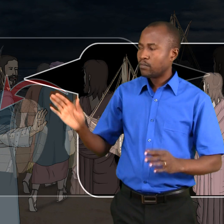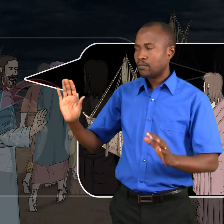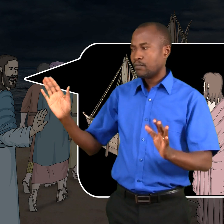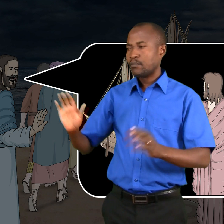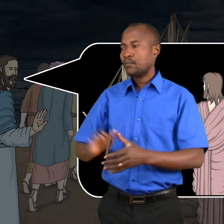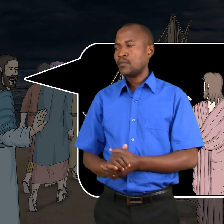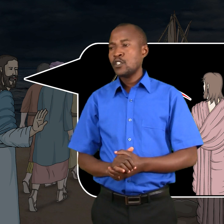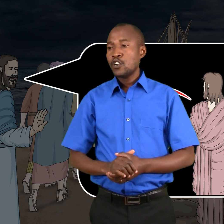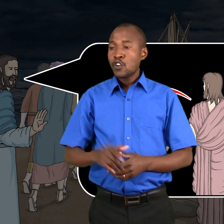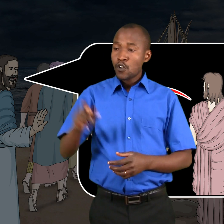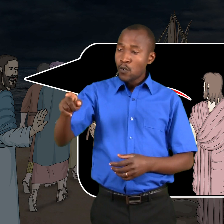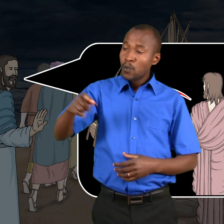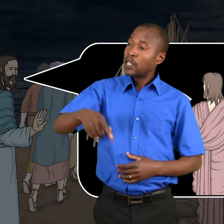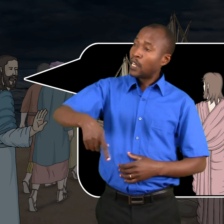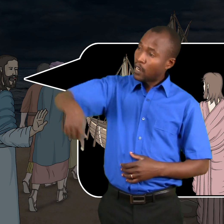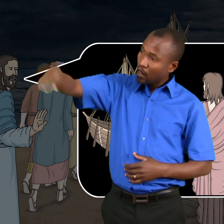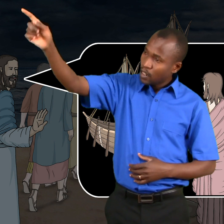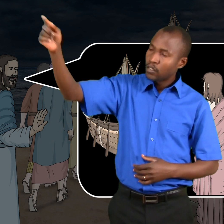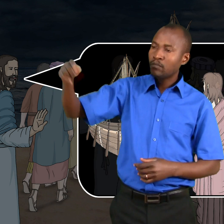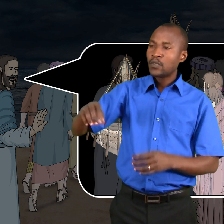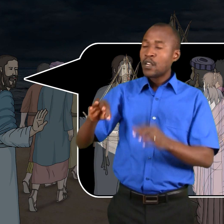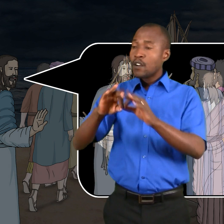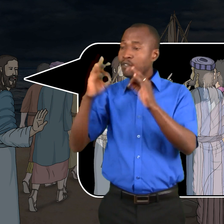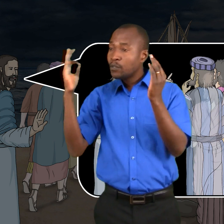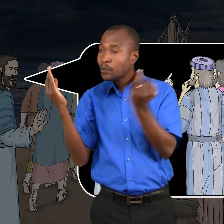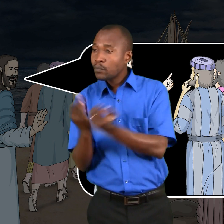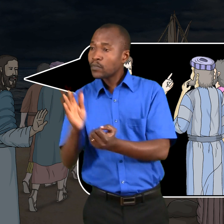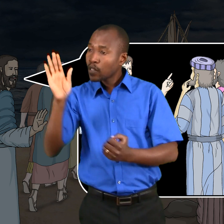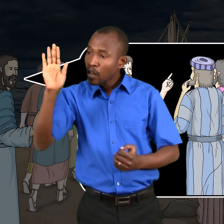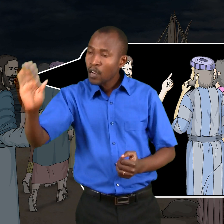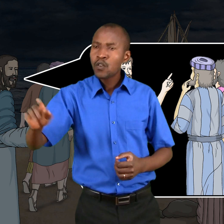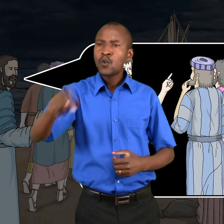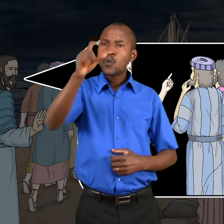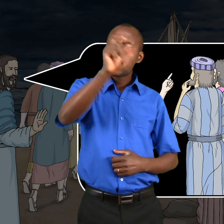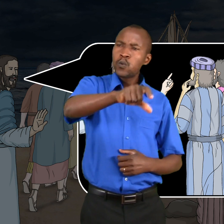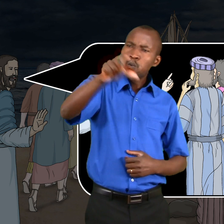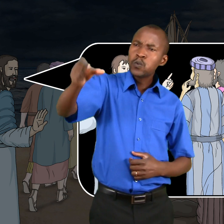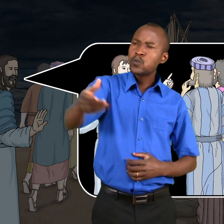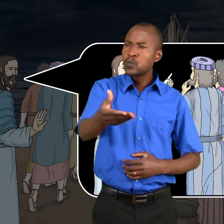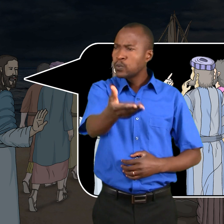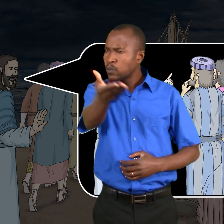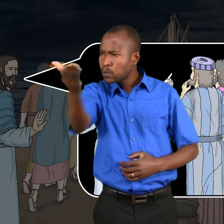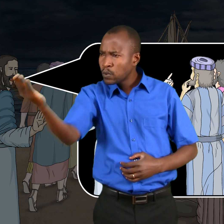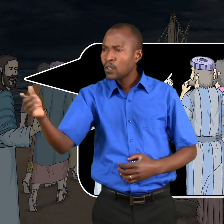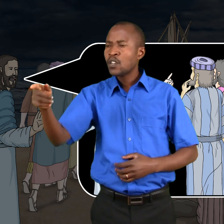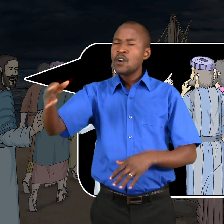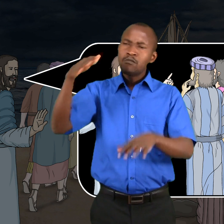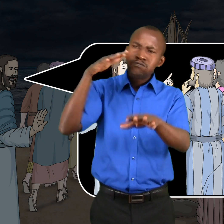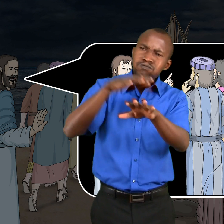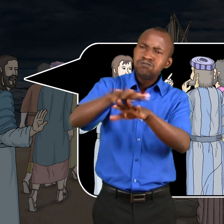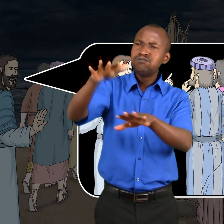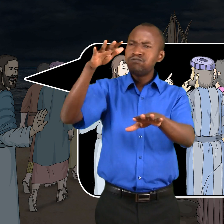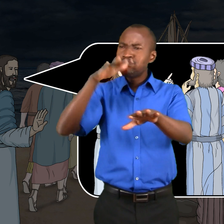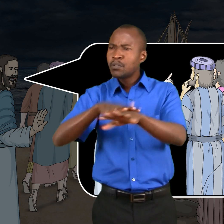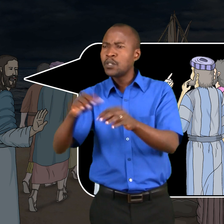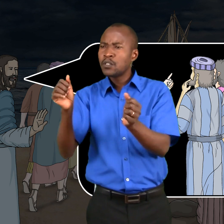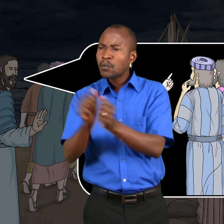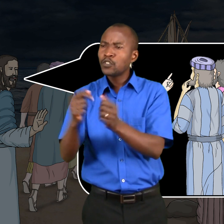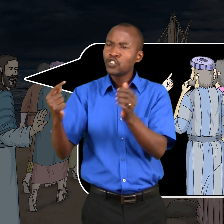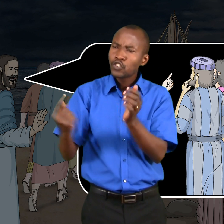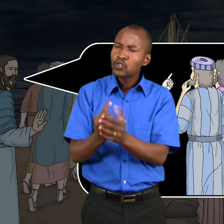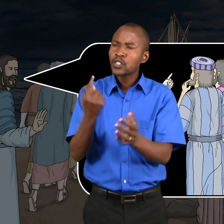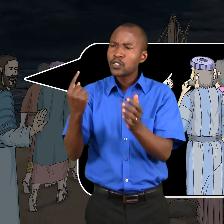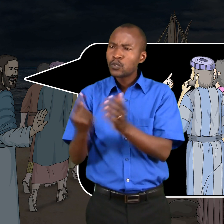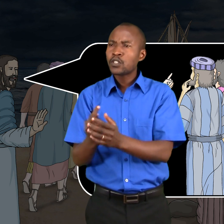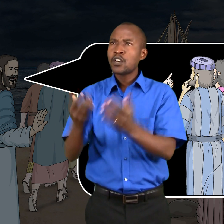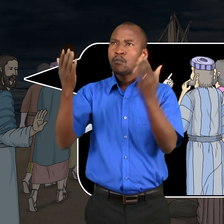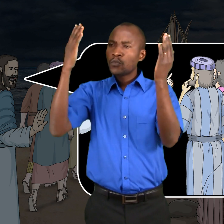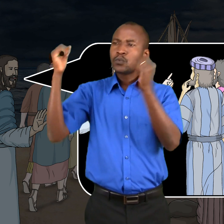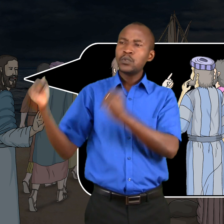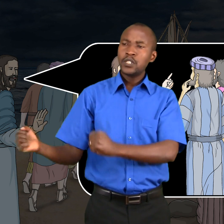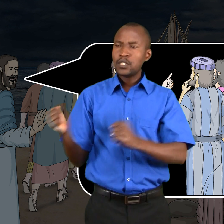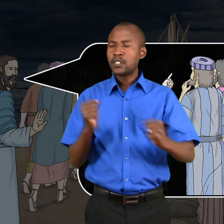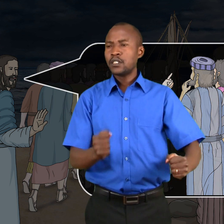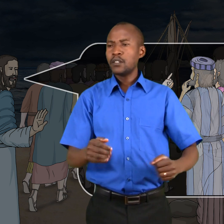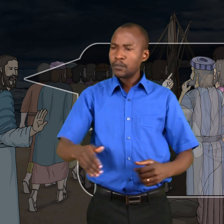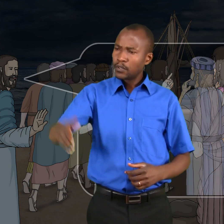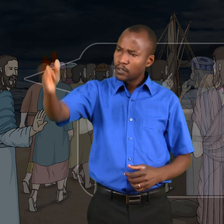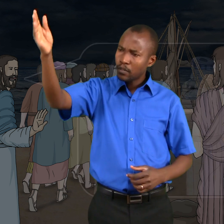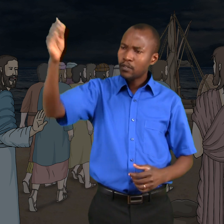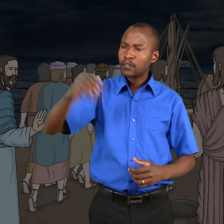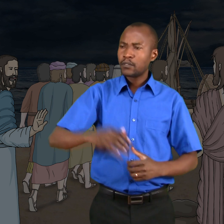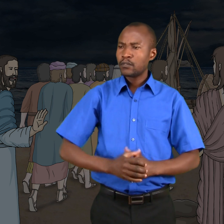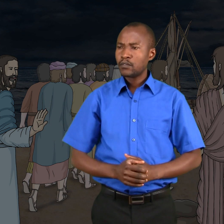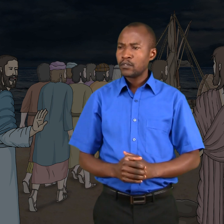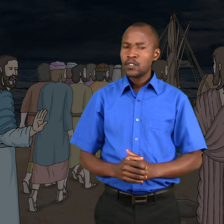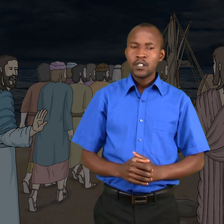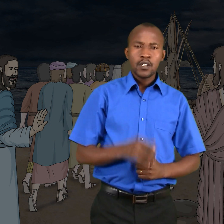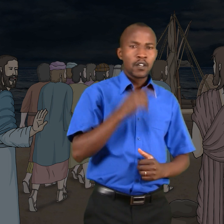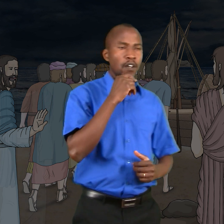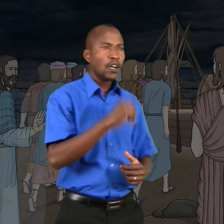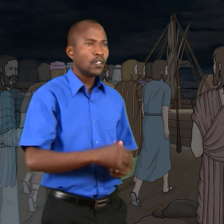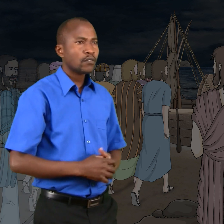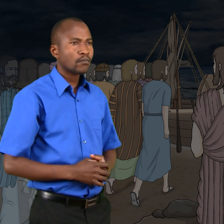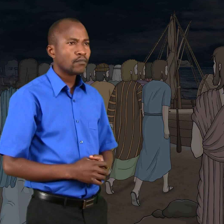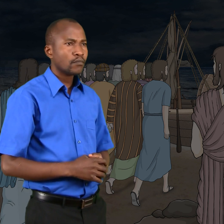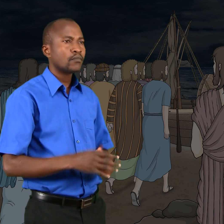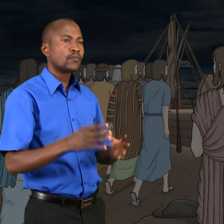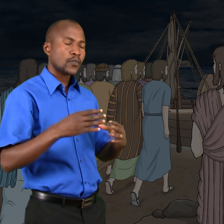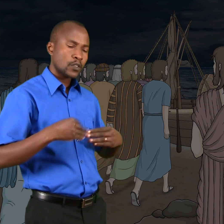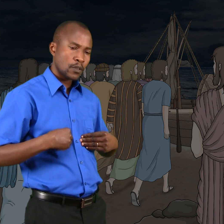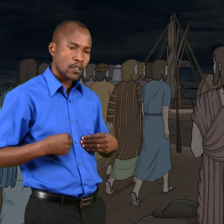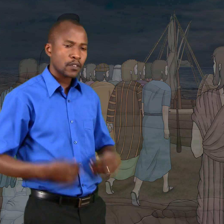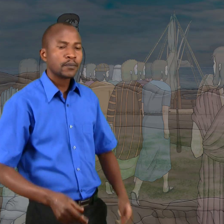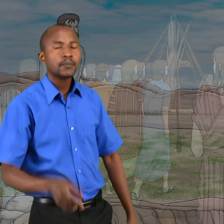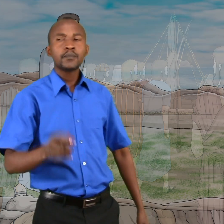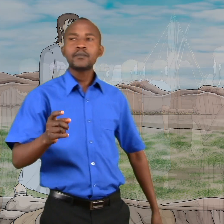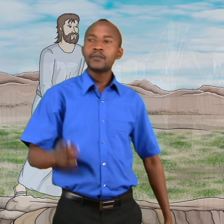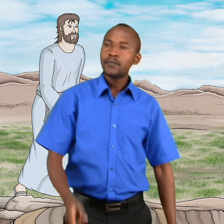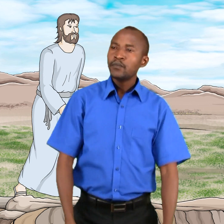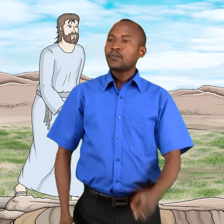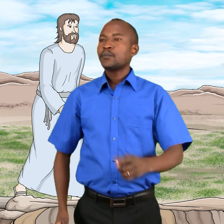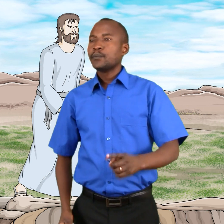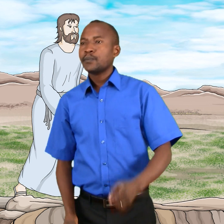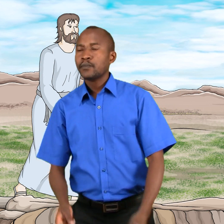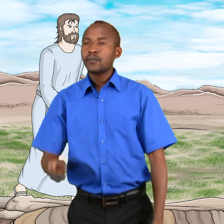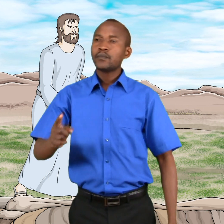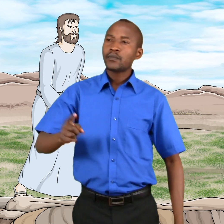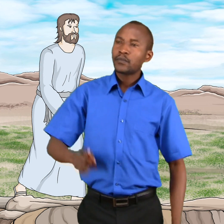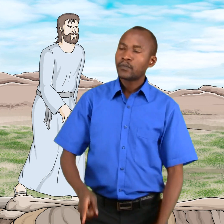“Go home to your own people,” He said, “and tell them how much the Lord has done for you, and what mercy He has shown you.”